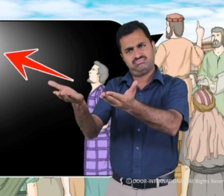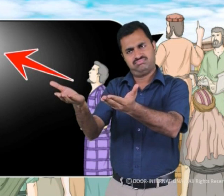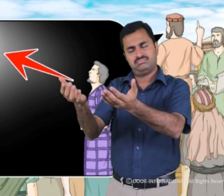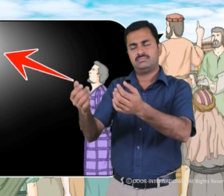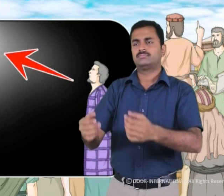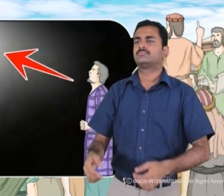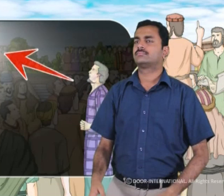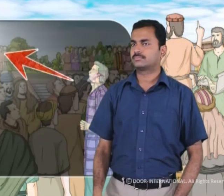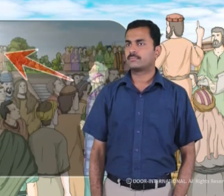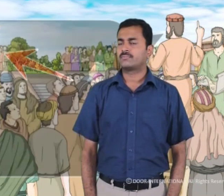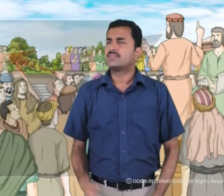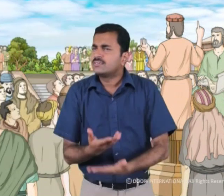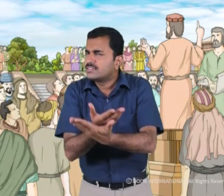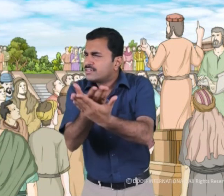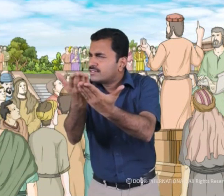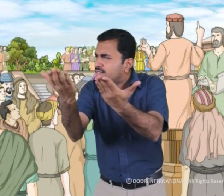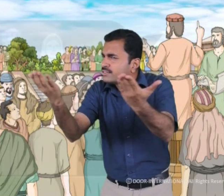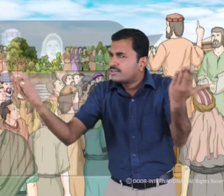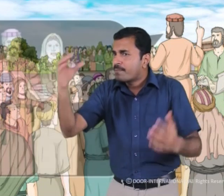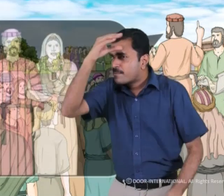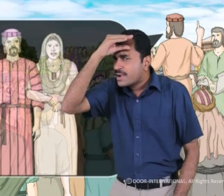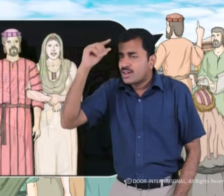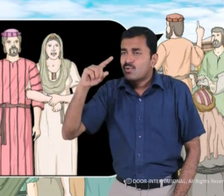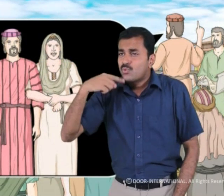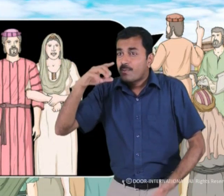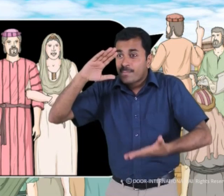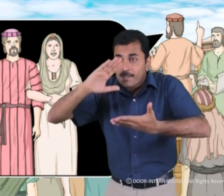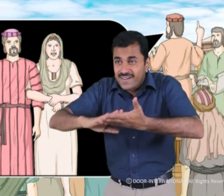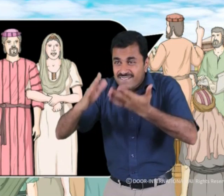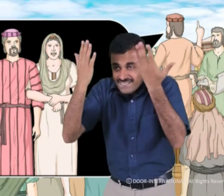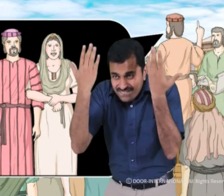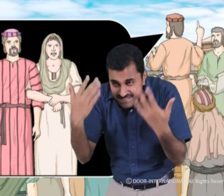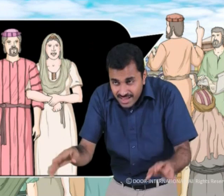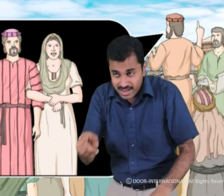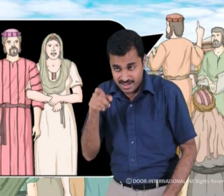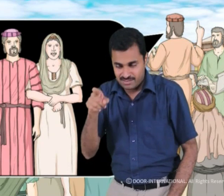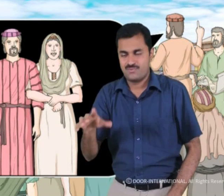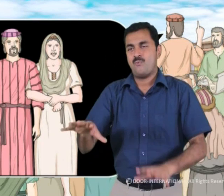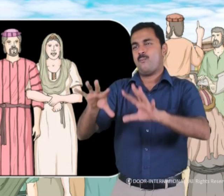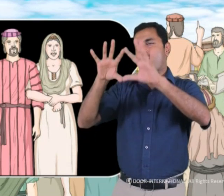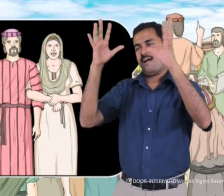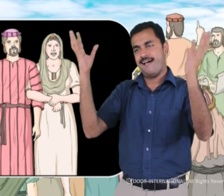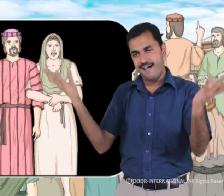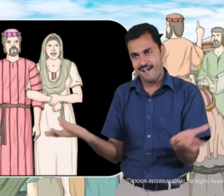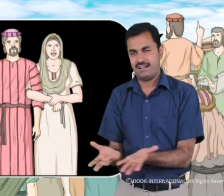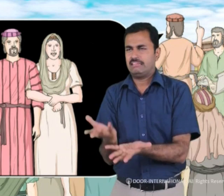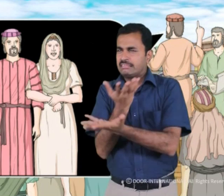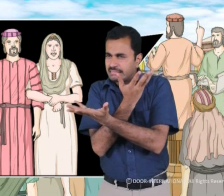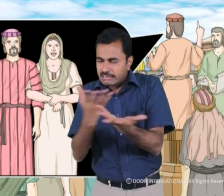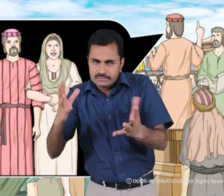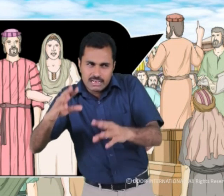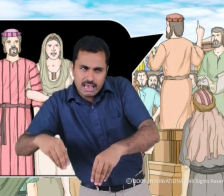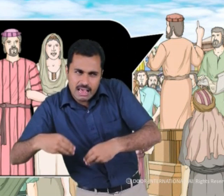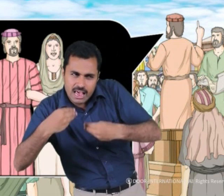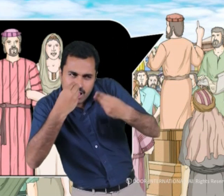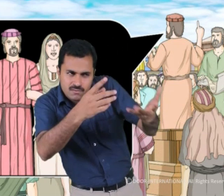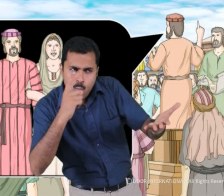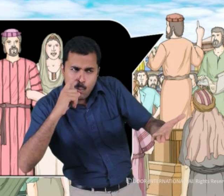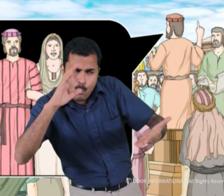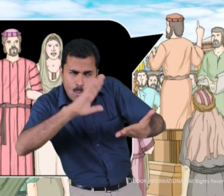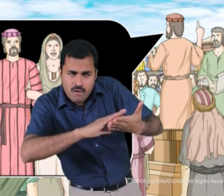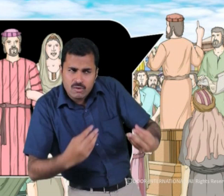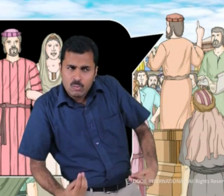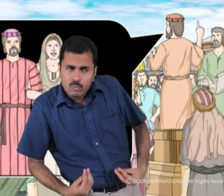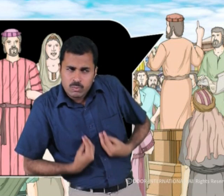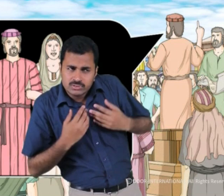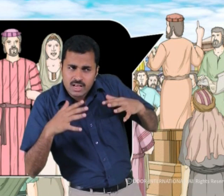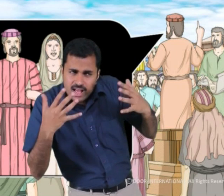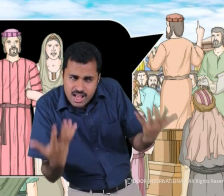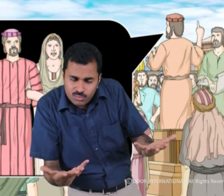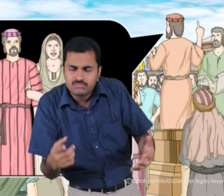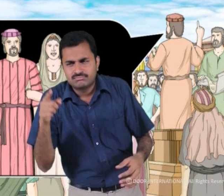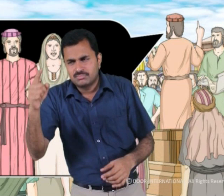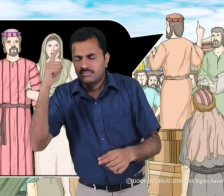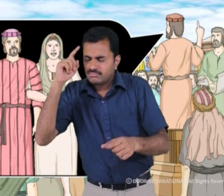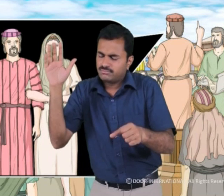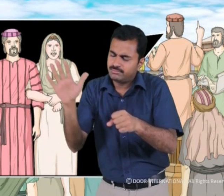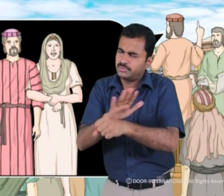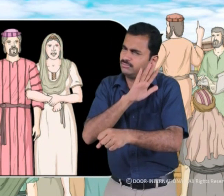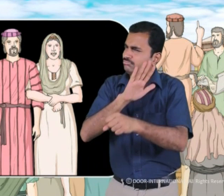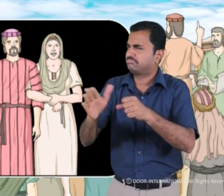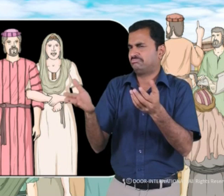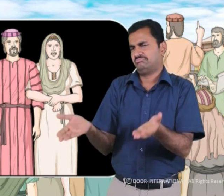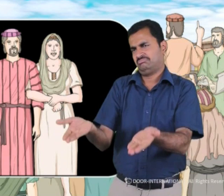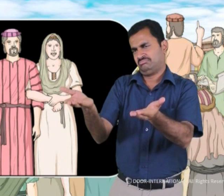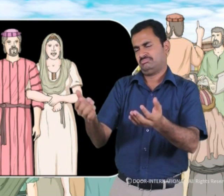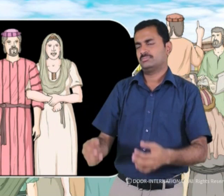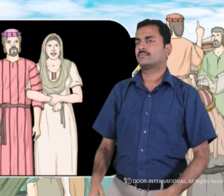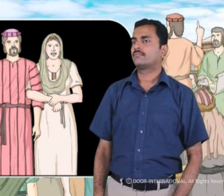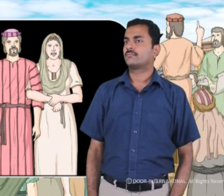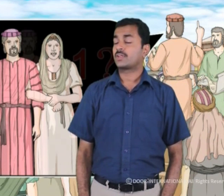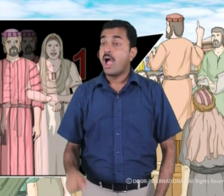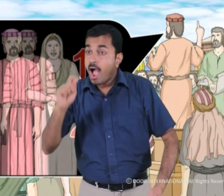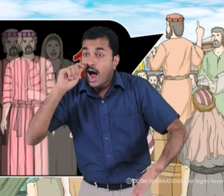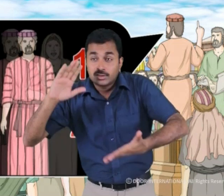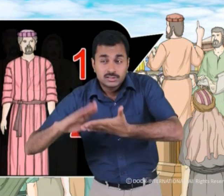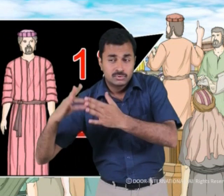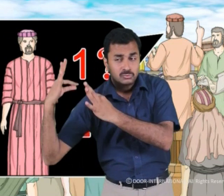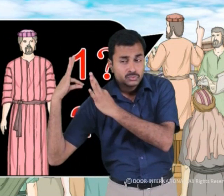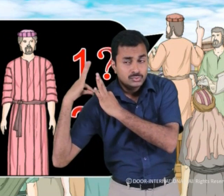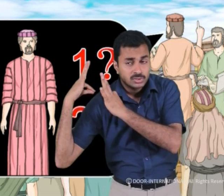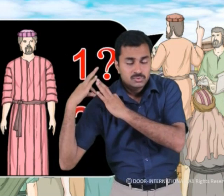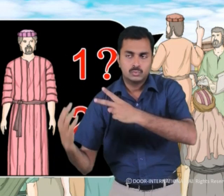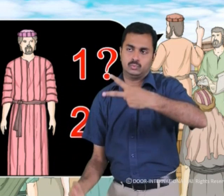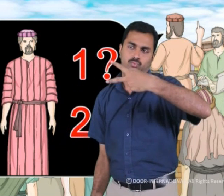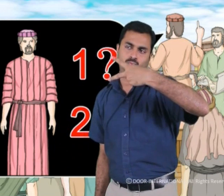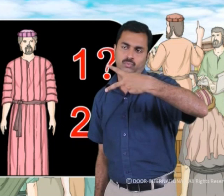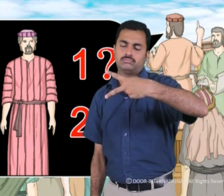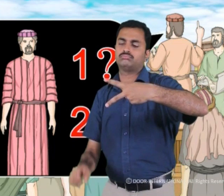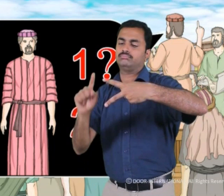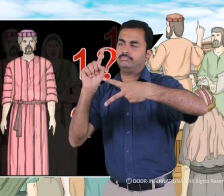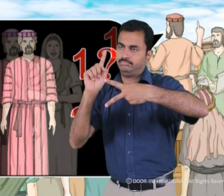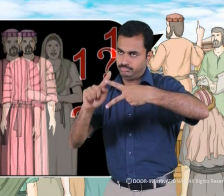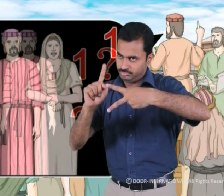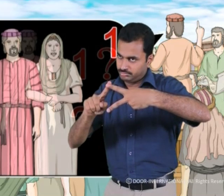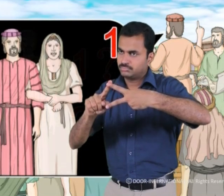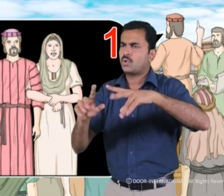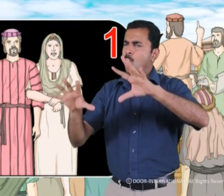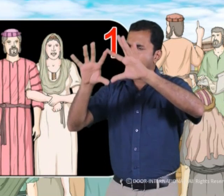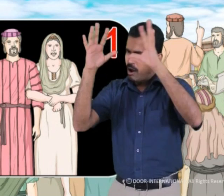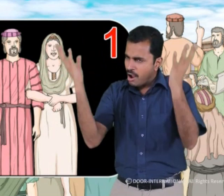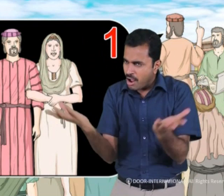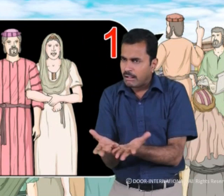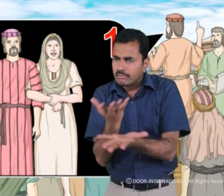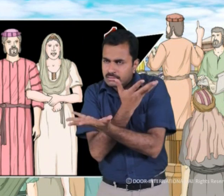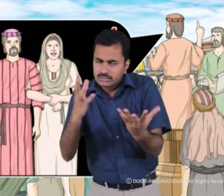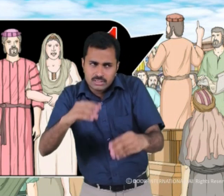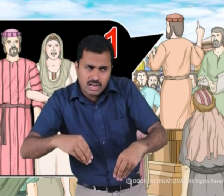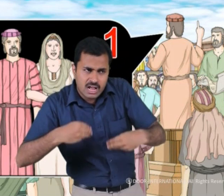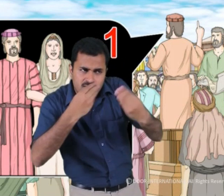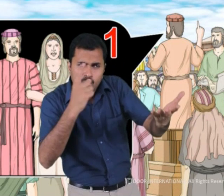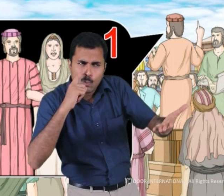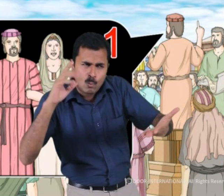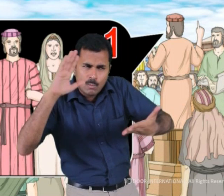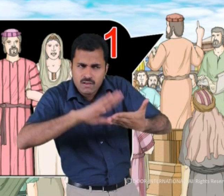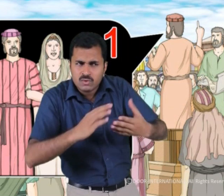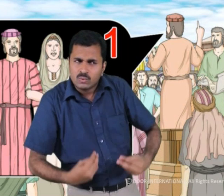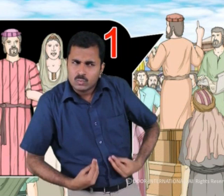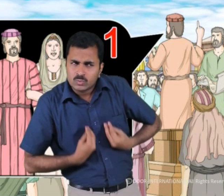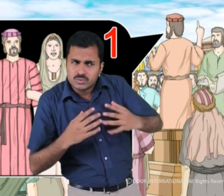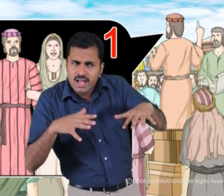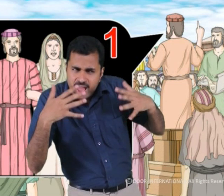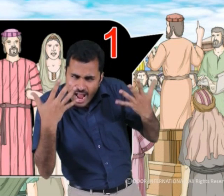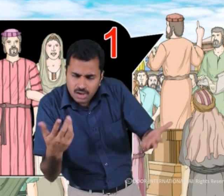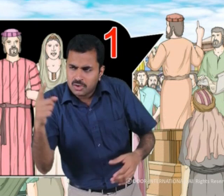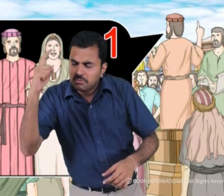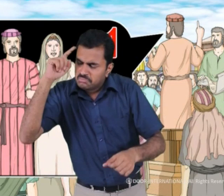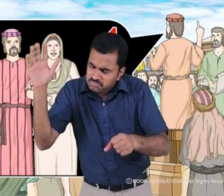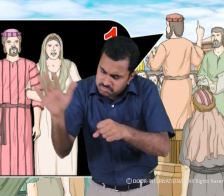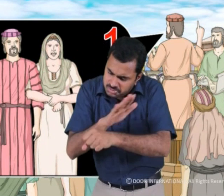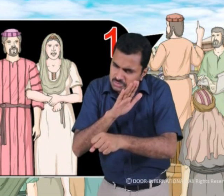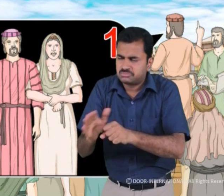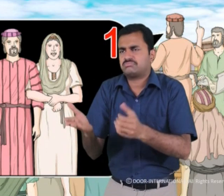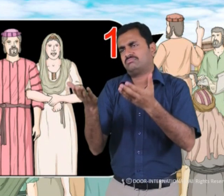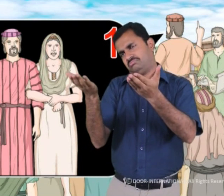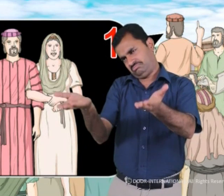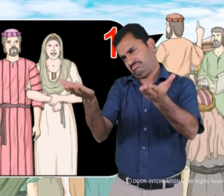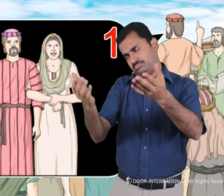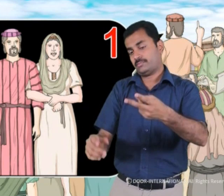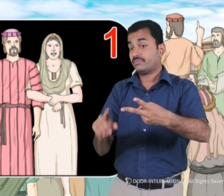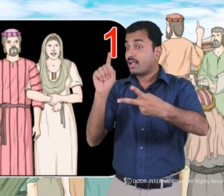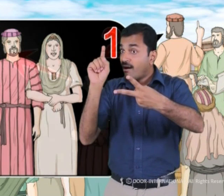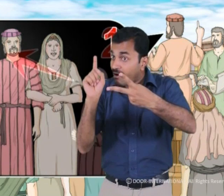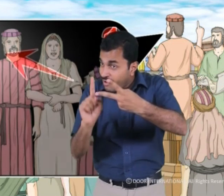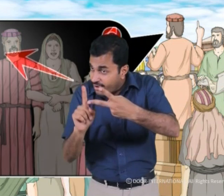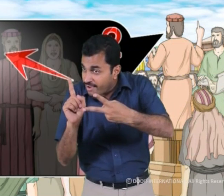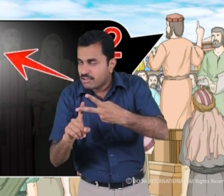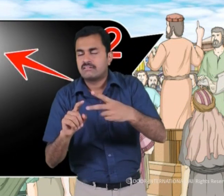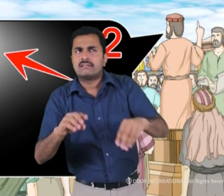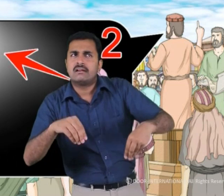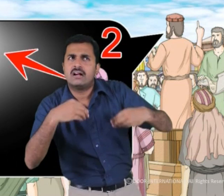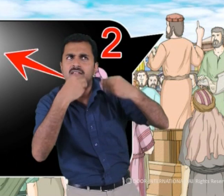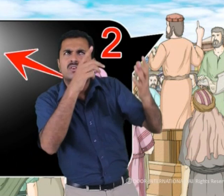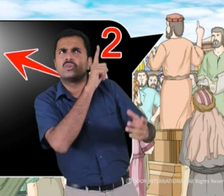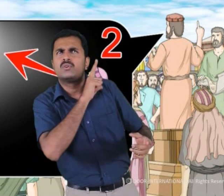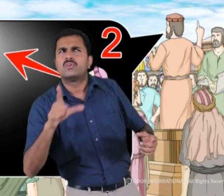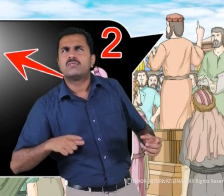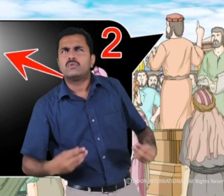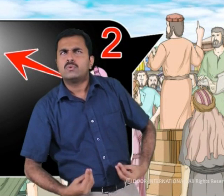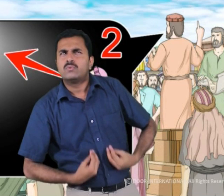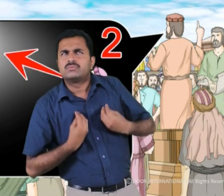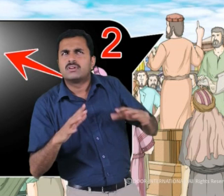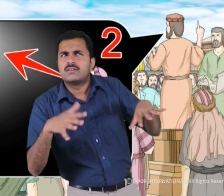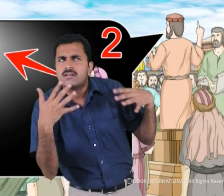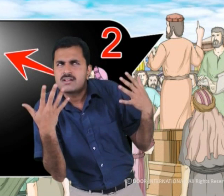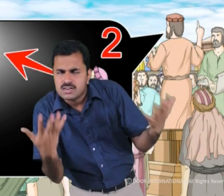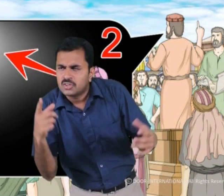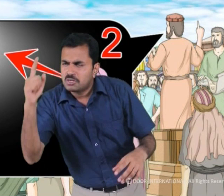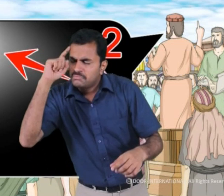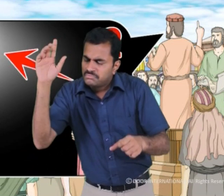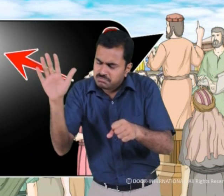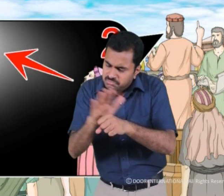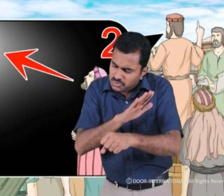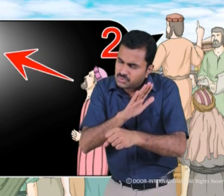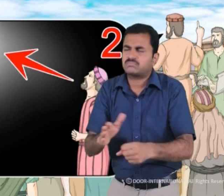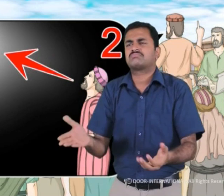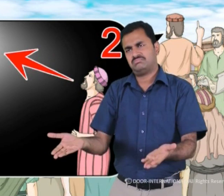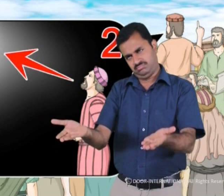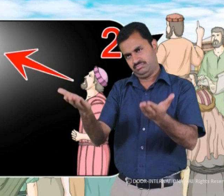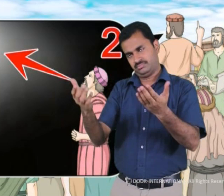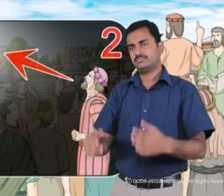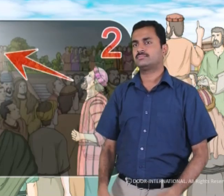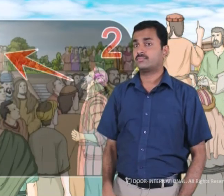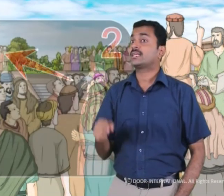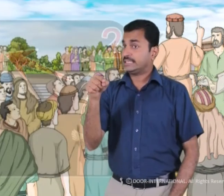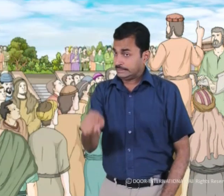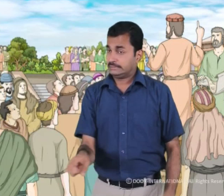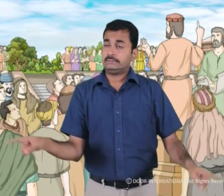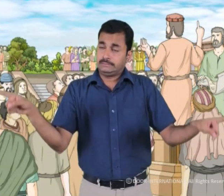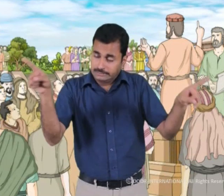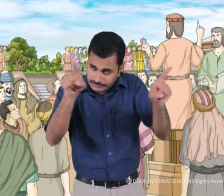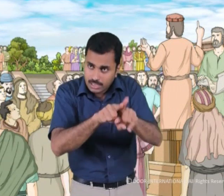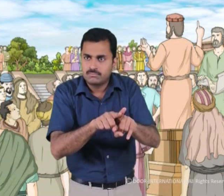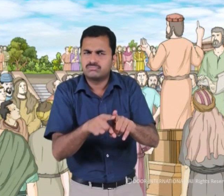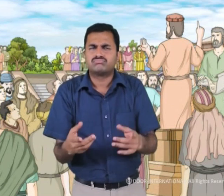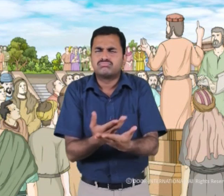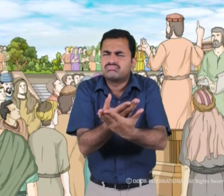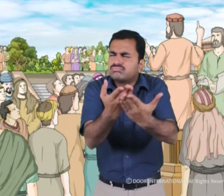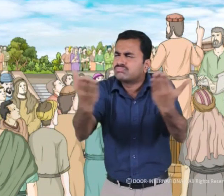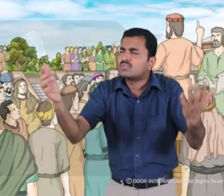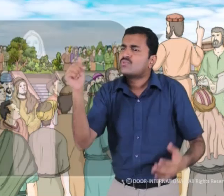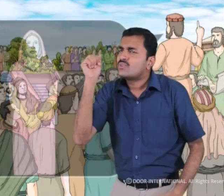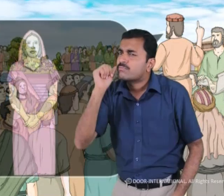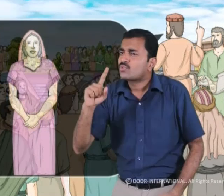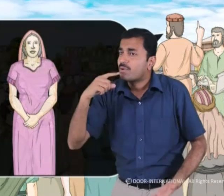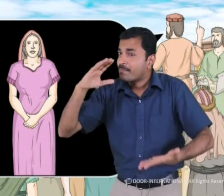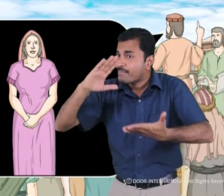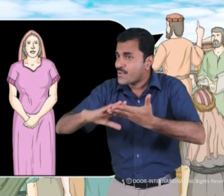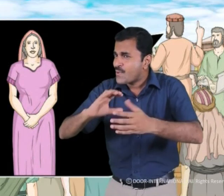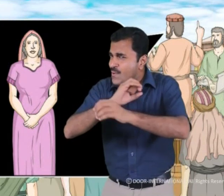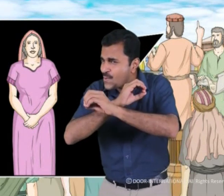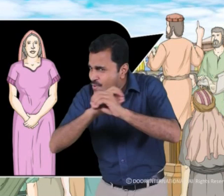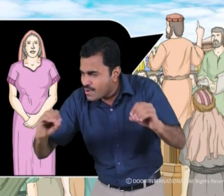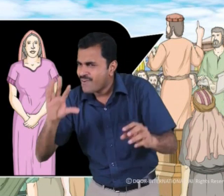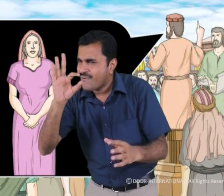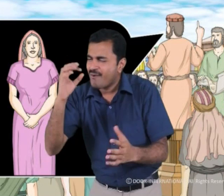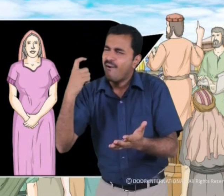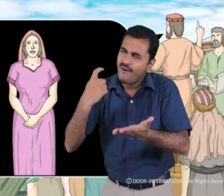But the married man is concerned about the affairs of this world, how he can please his wife, and his interests are divided.